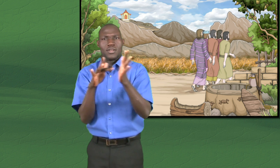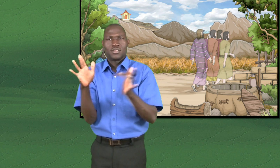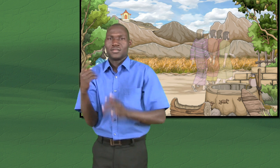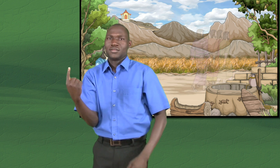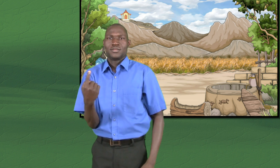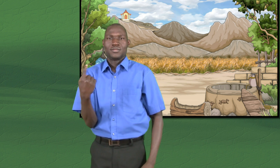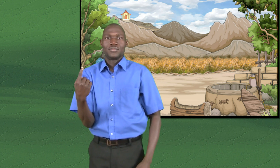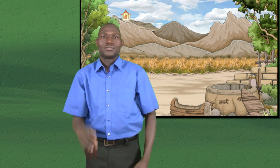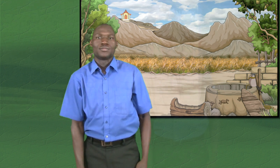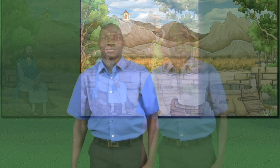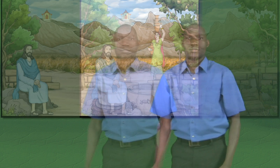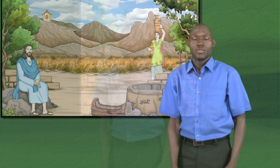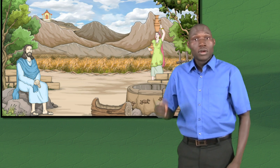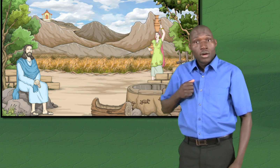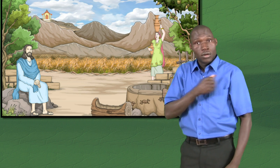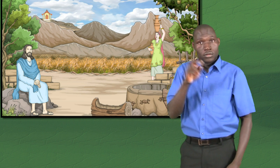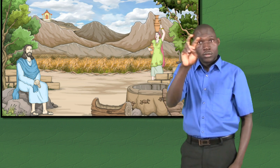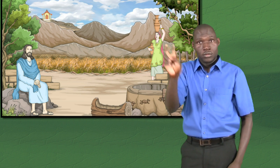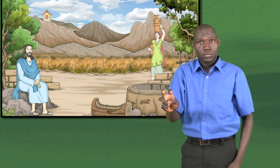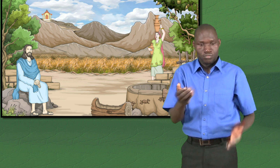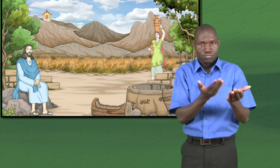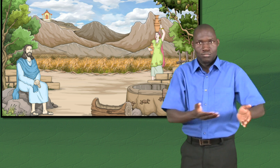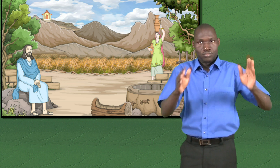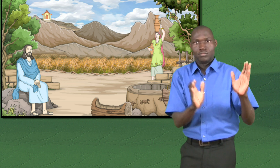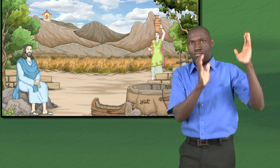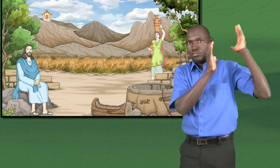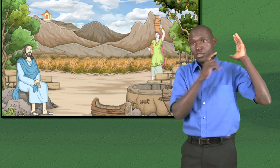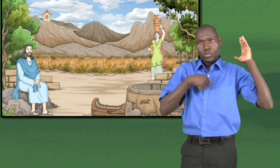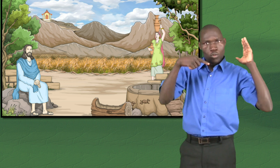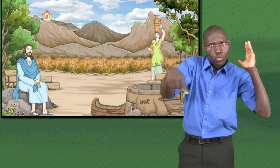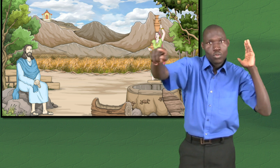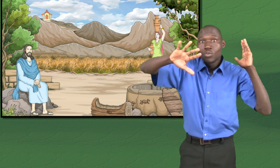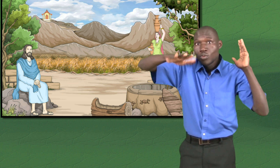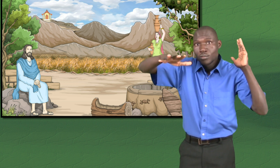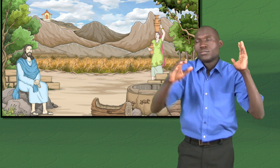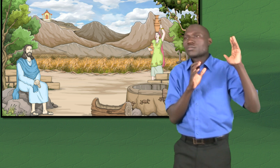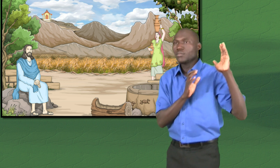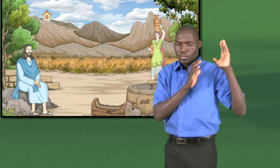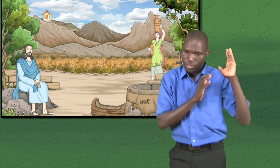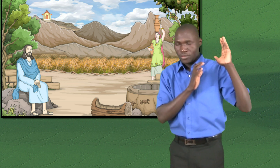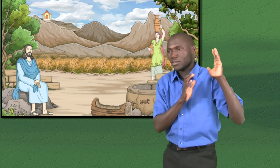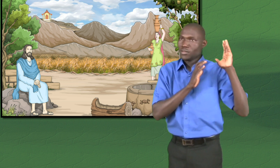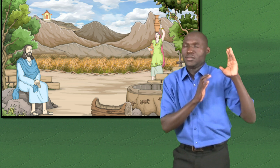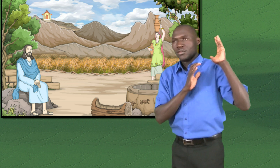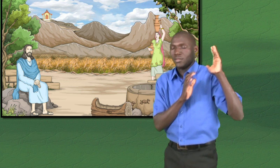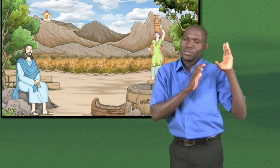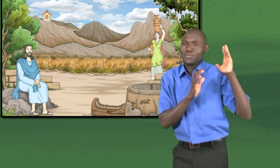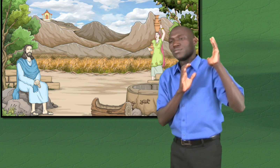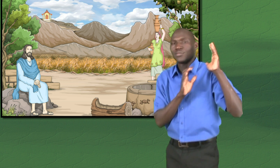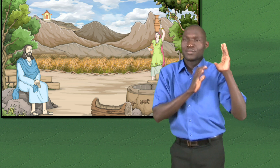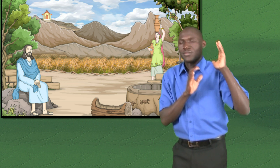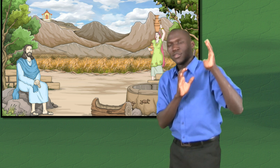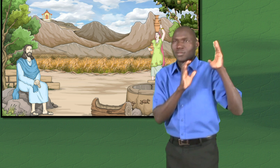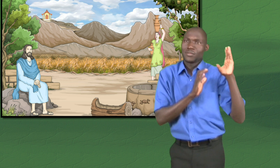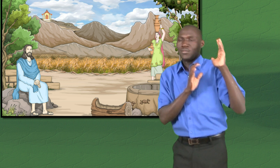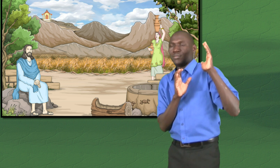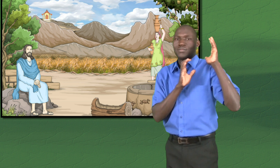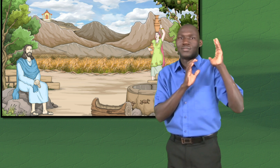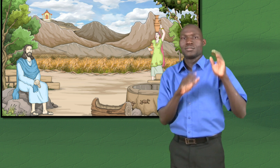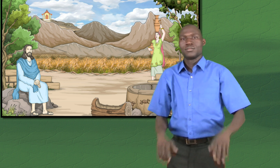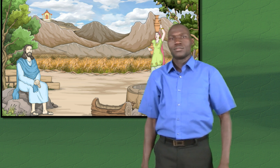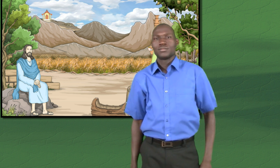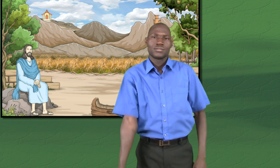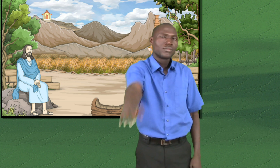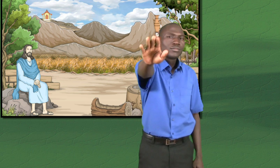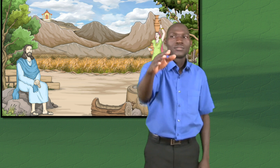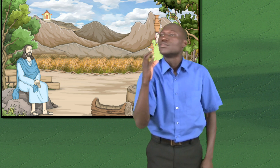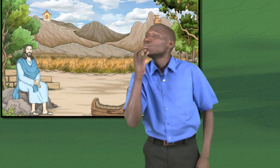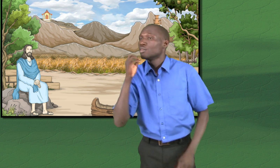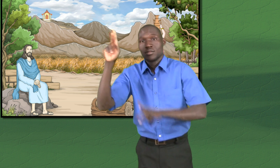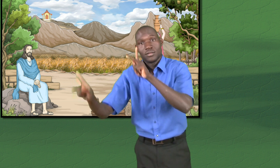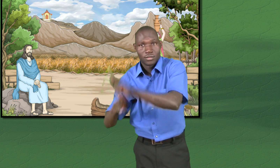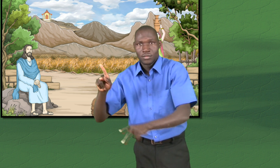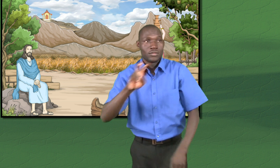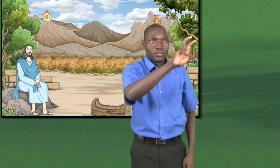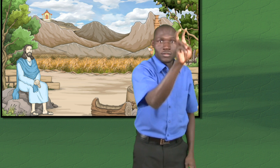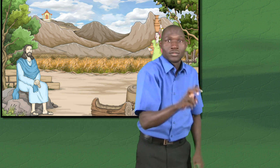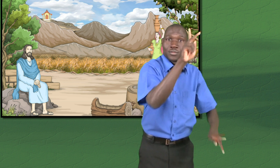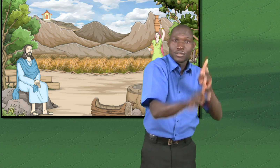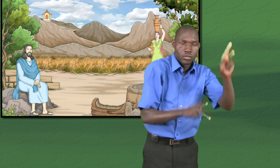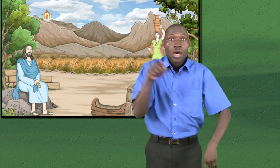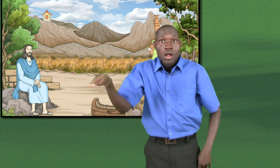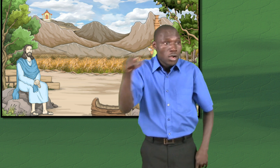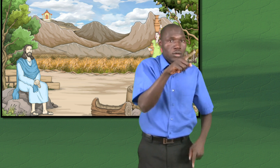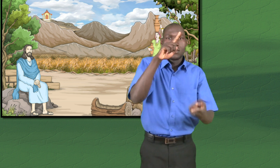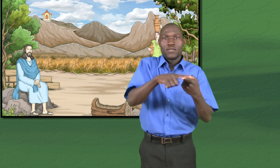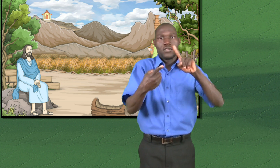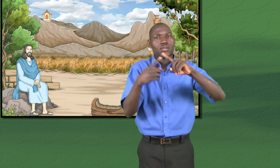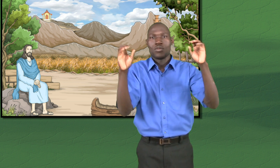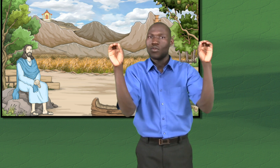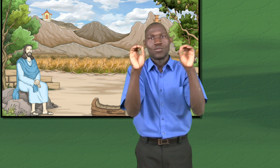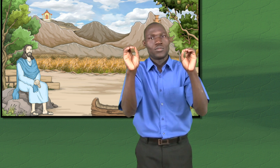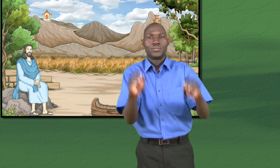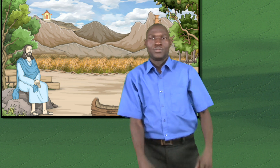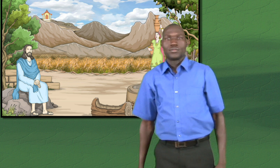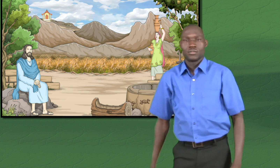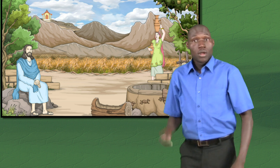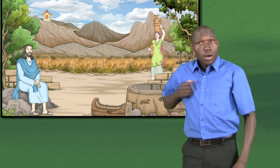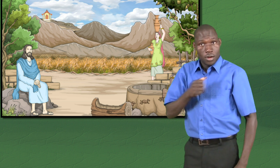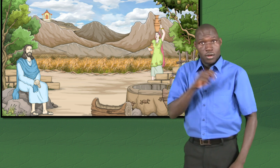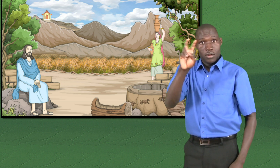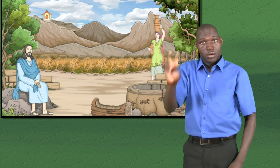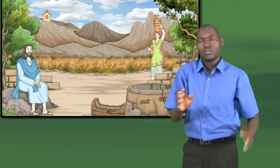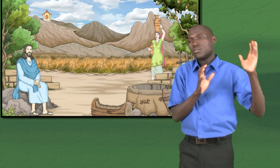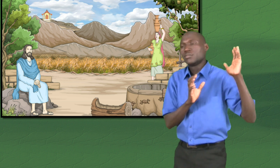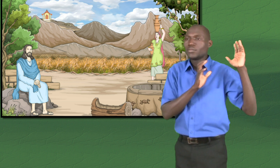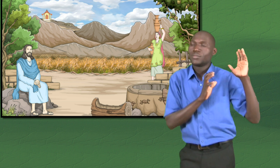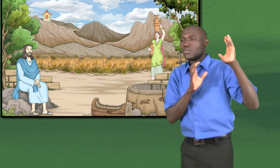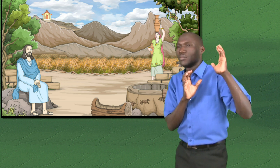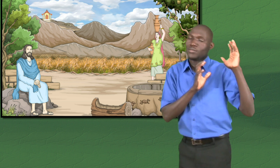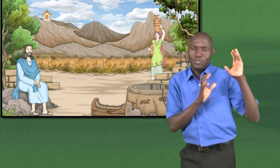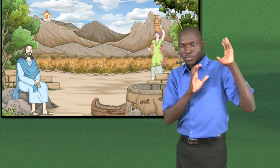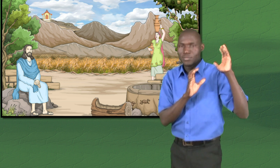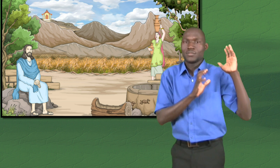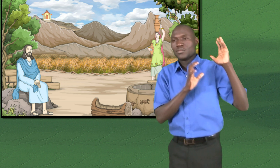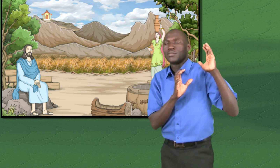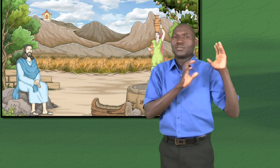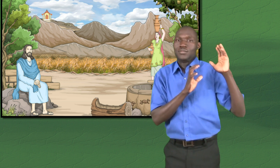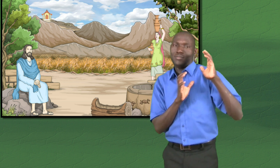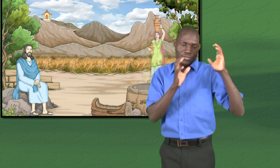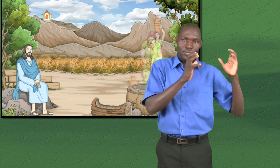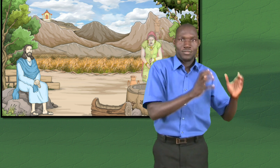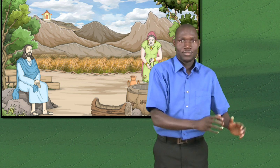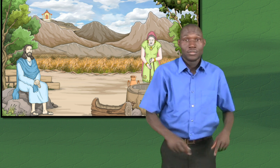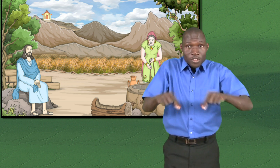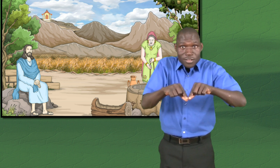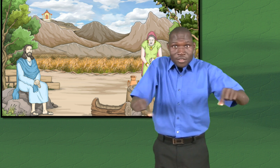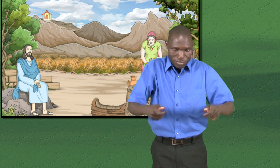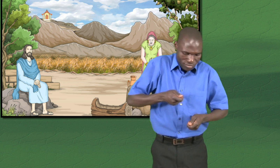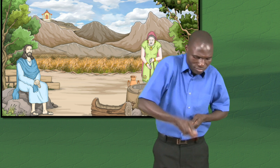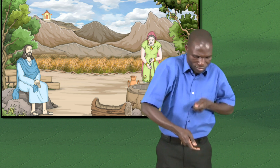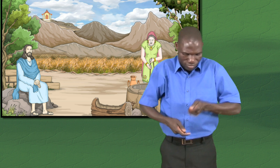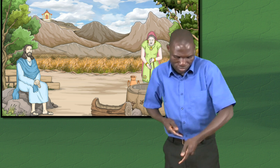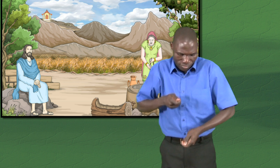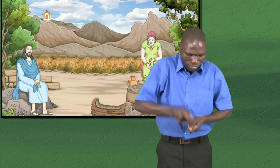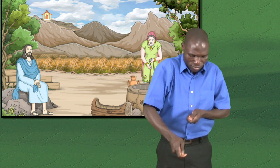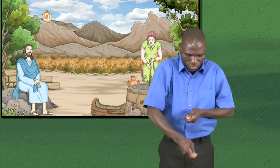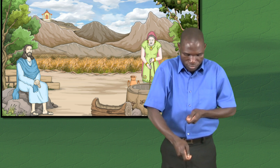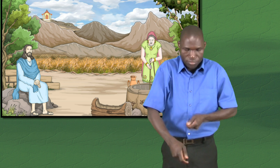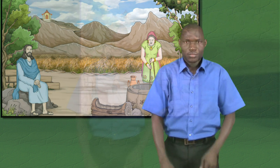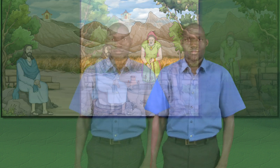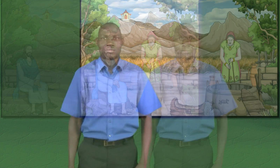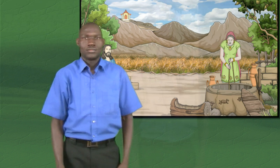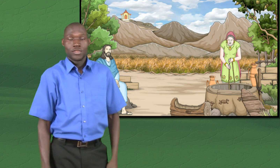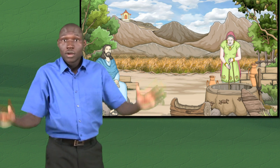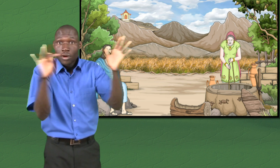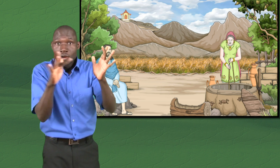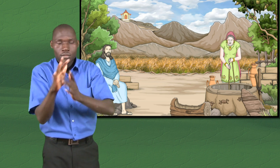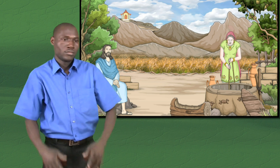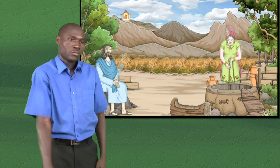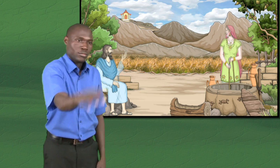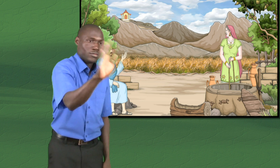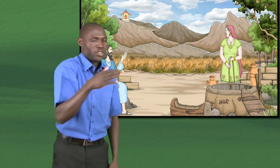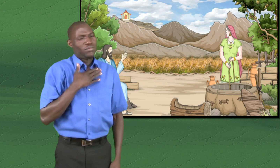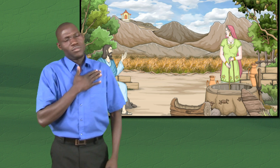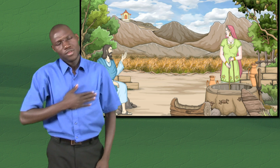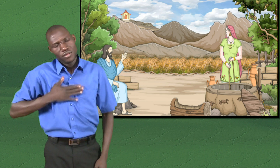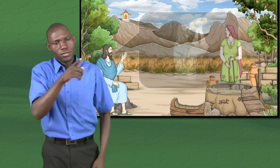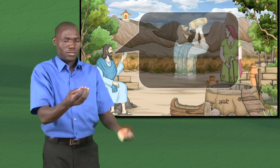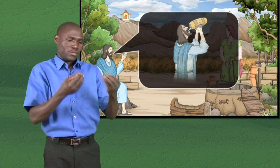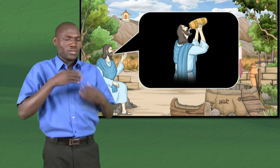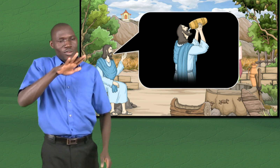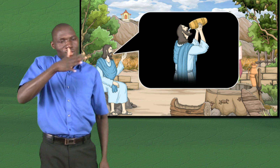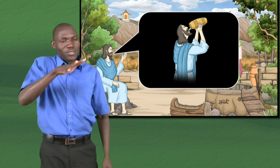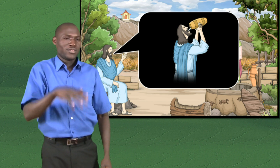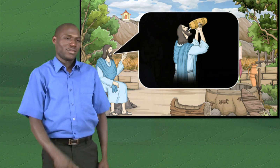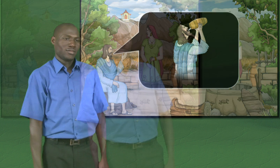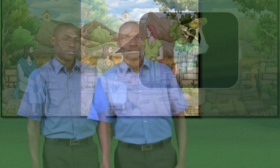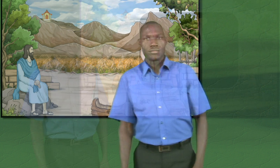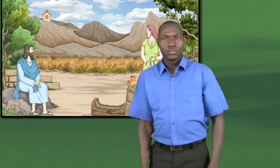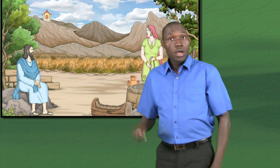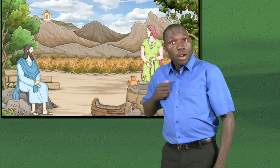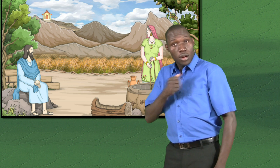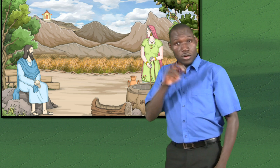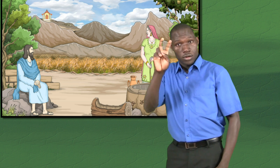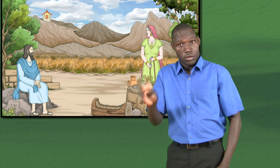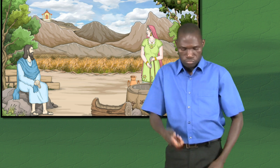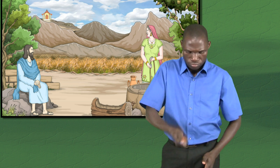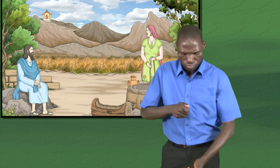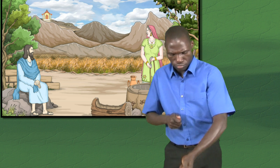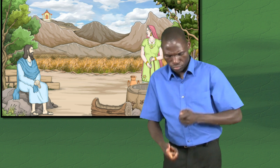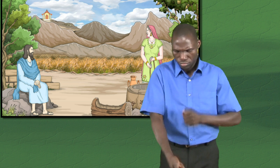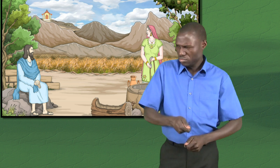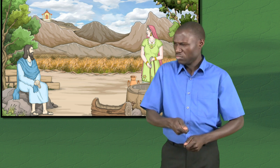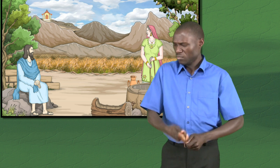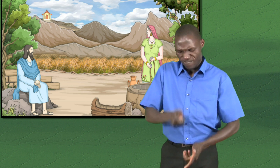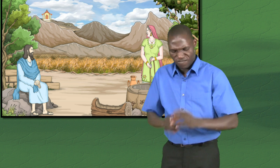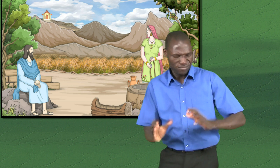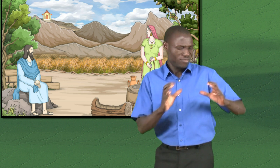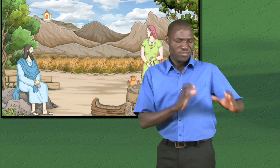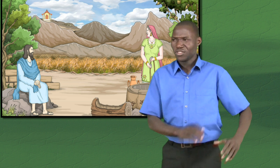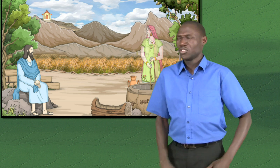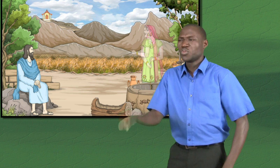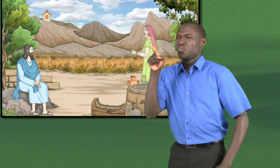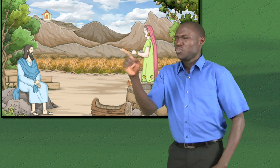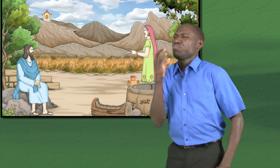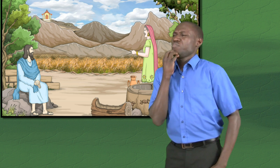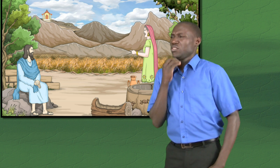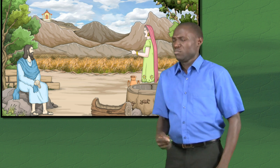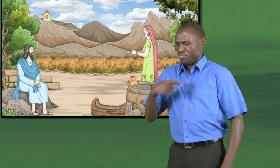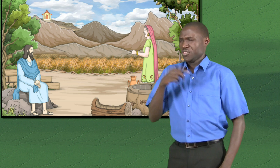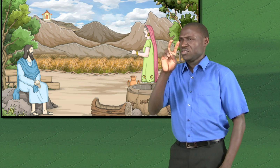When a Samaritan woman came to draw water, Jesus said to her, “Give Me a drink.”